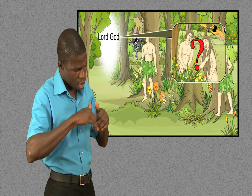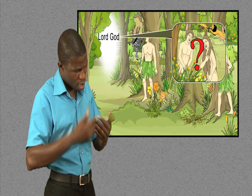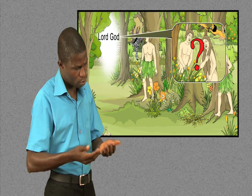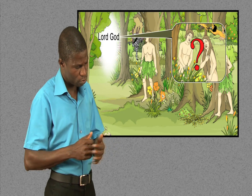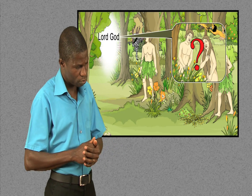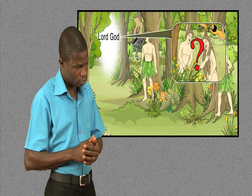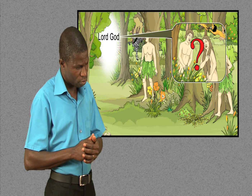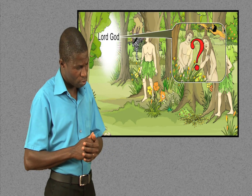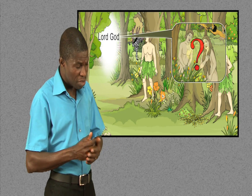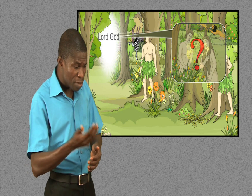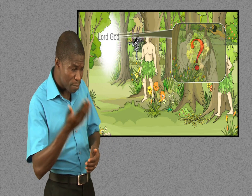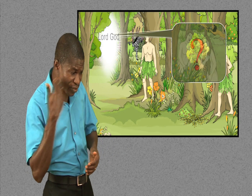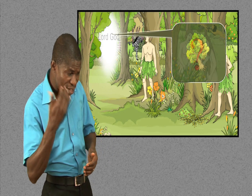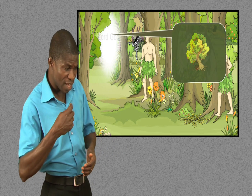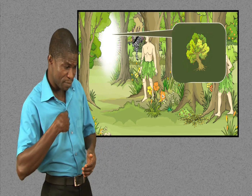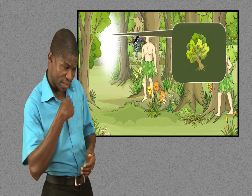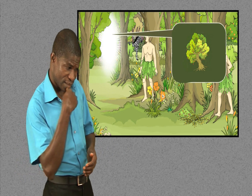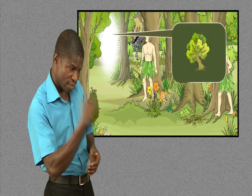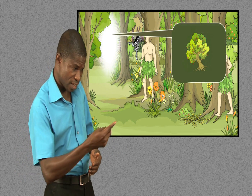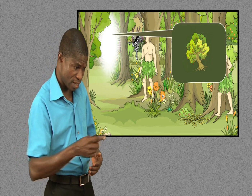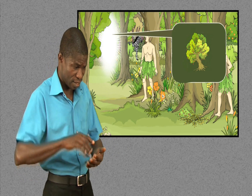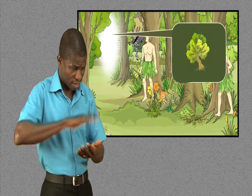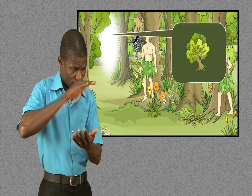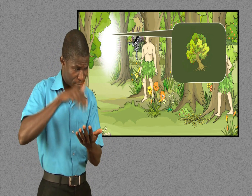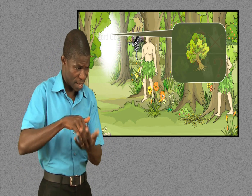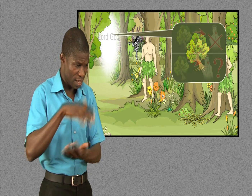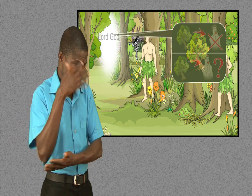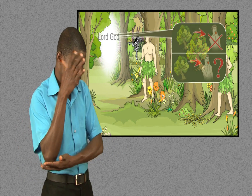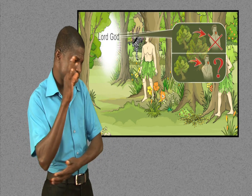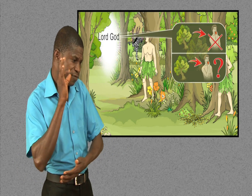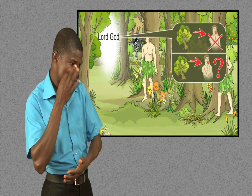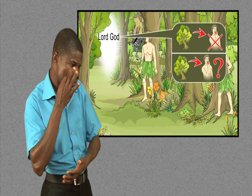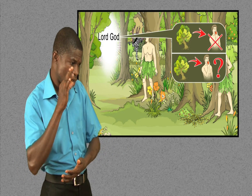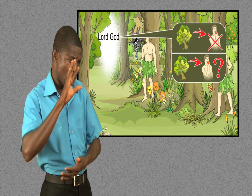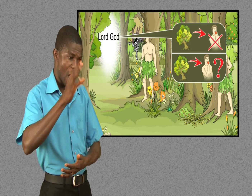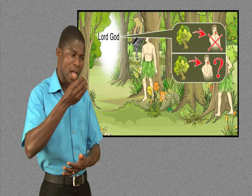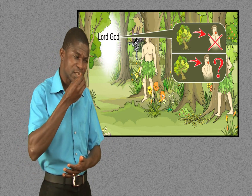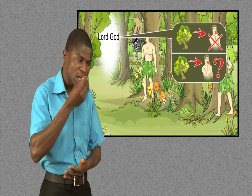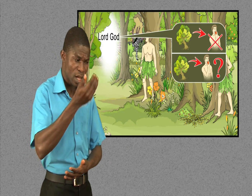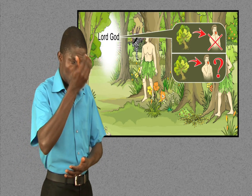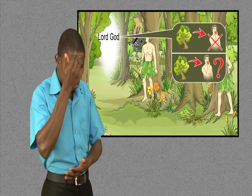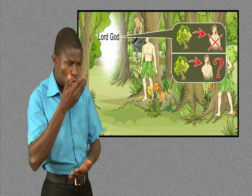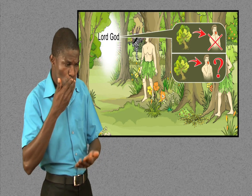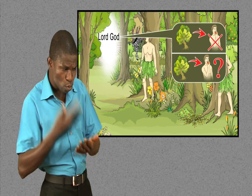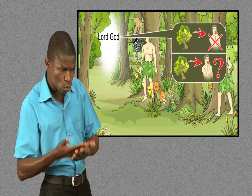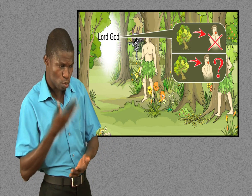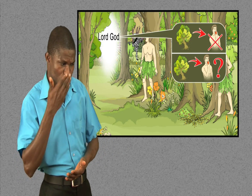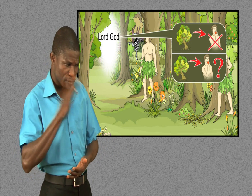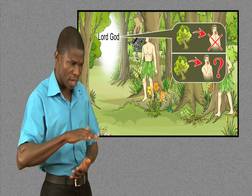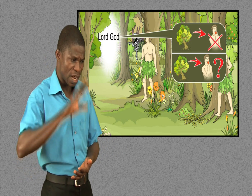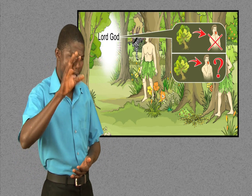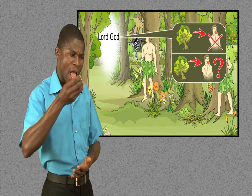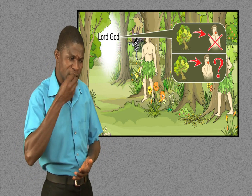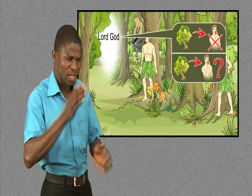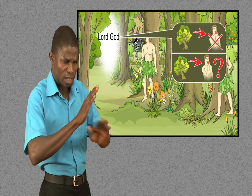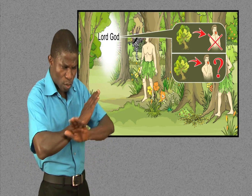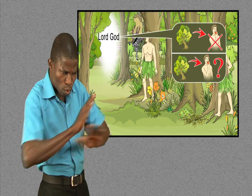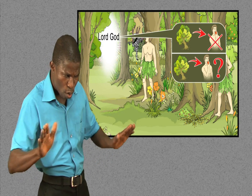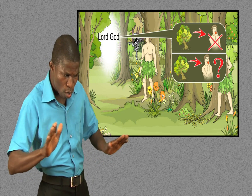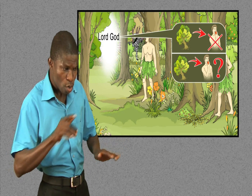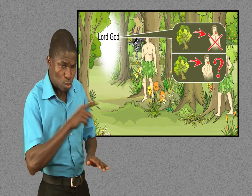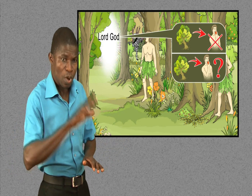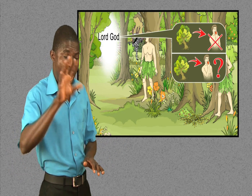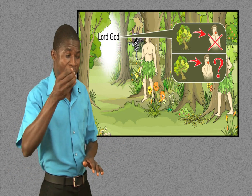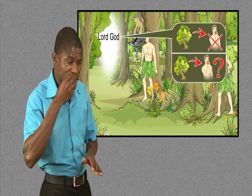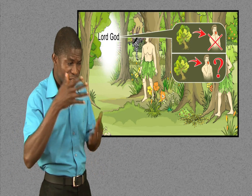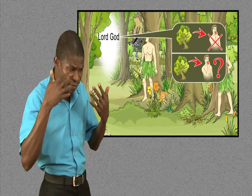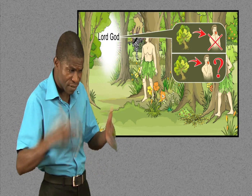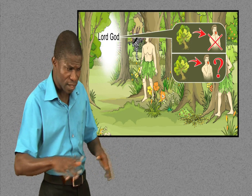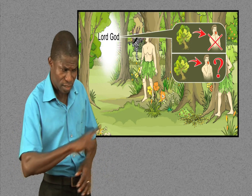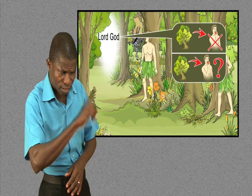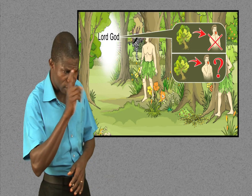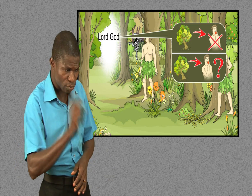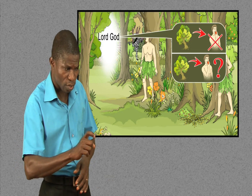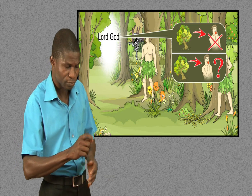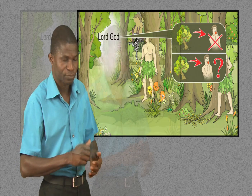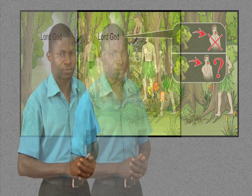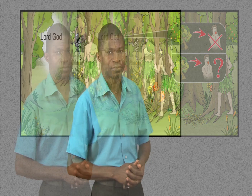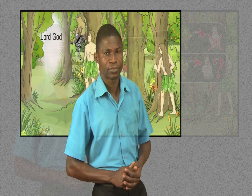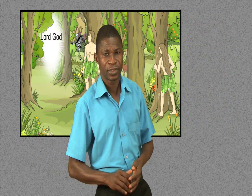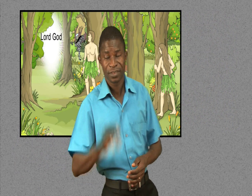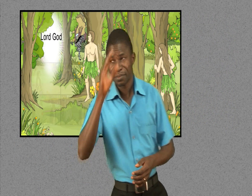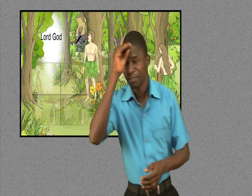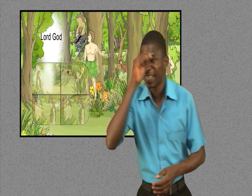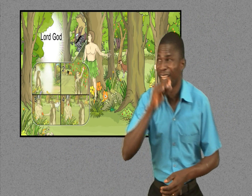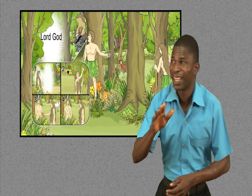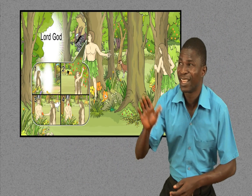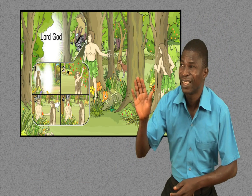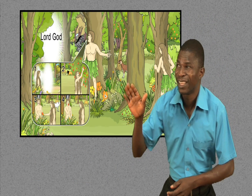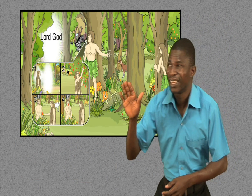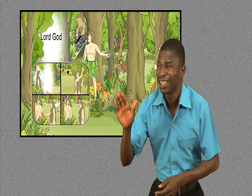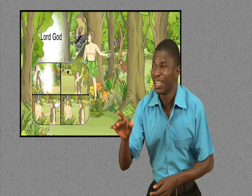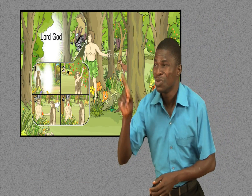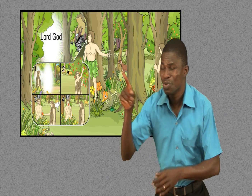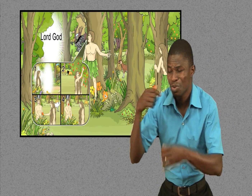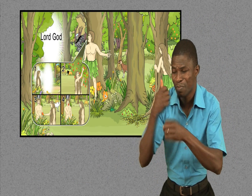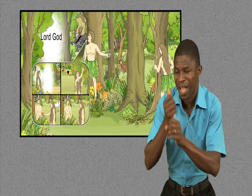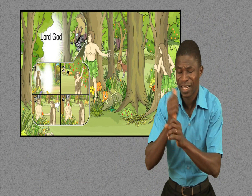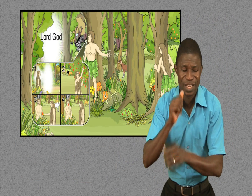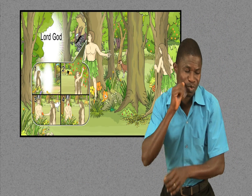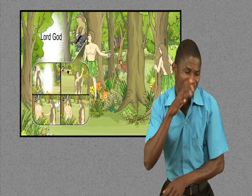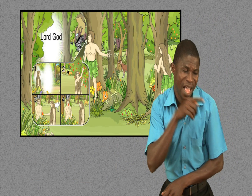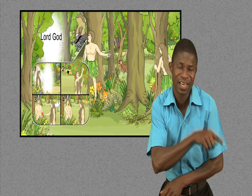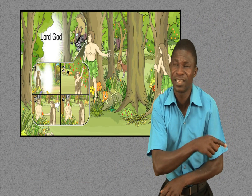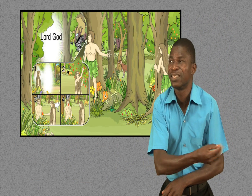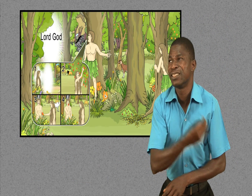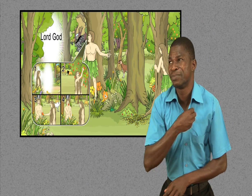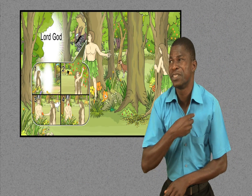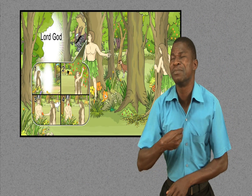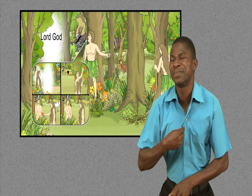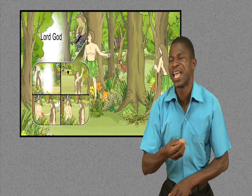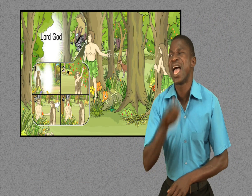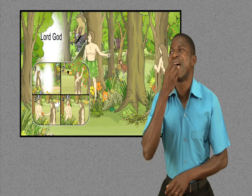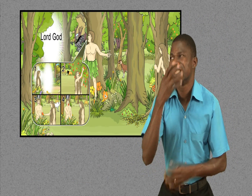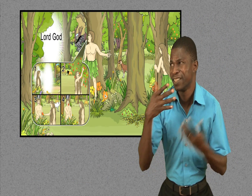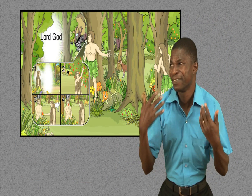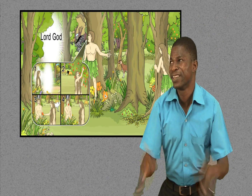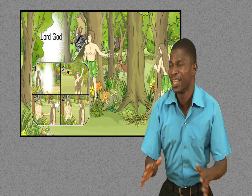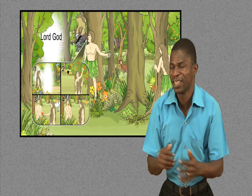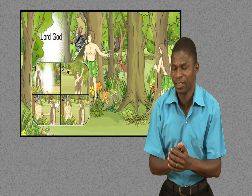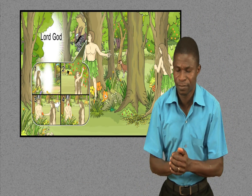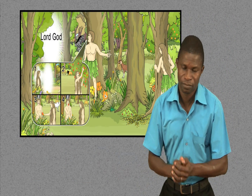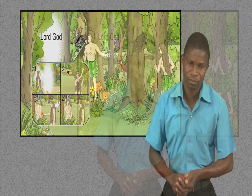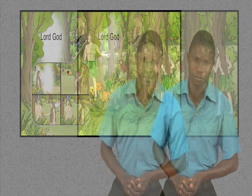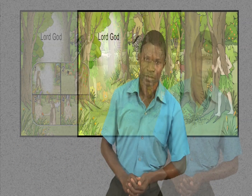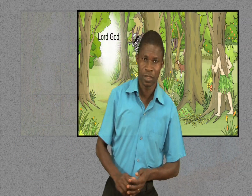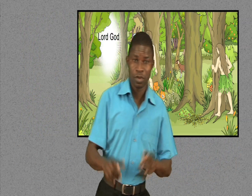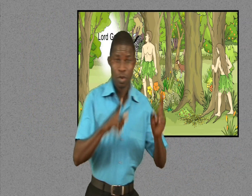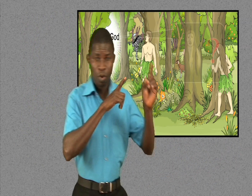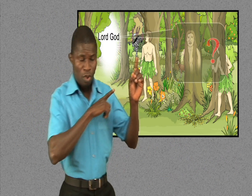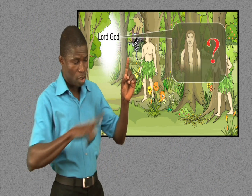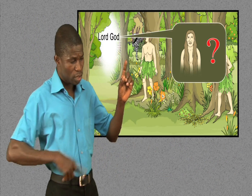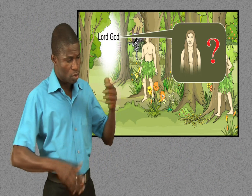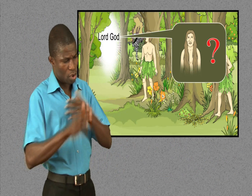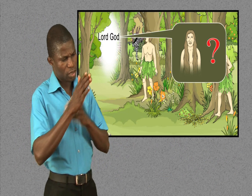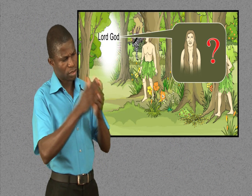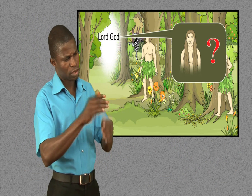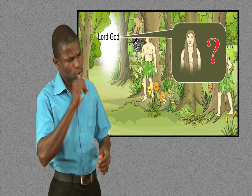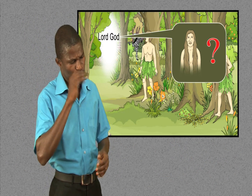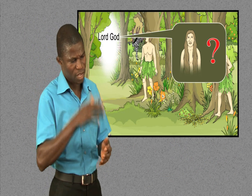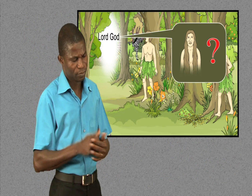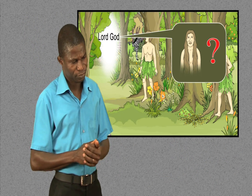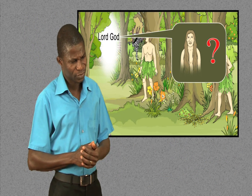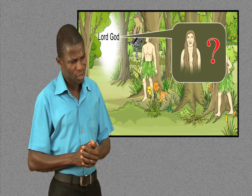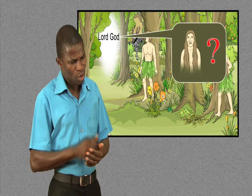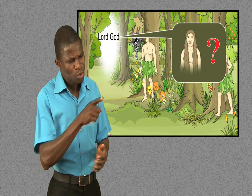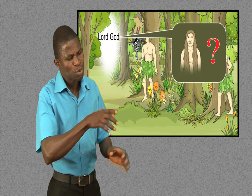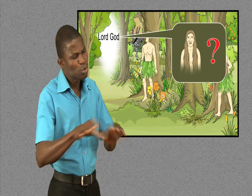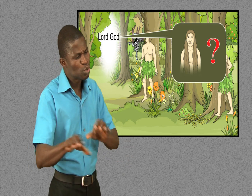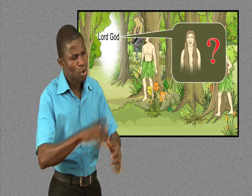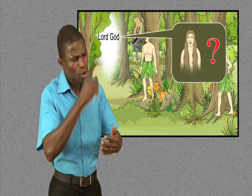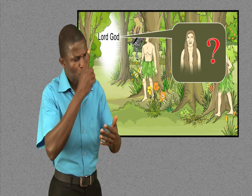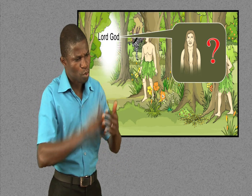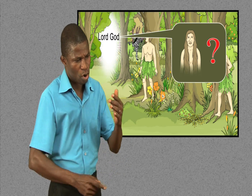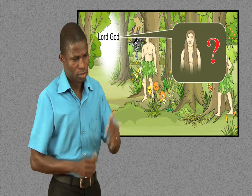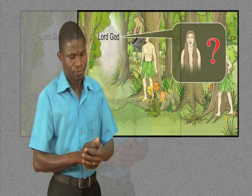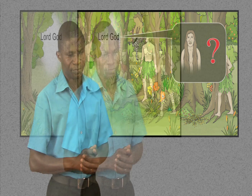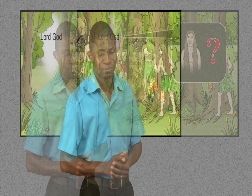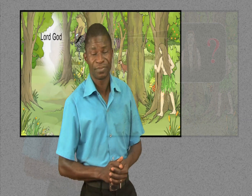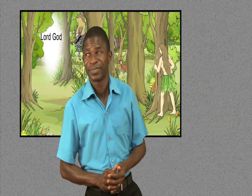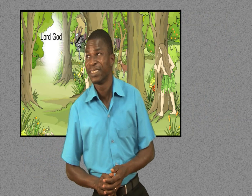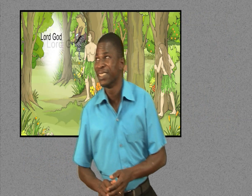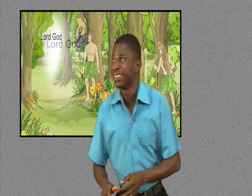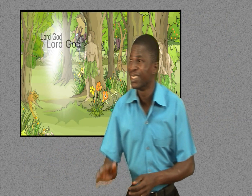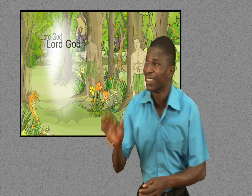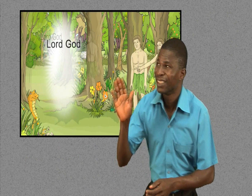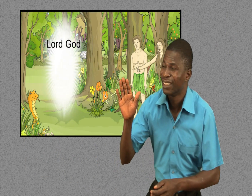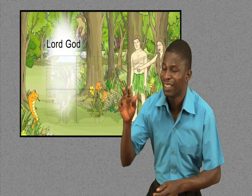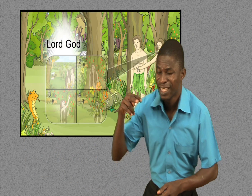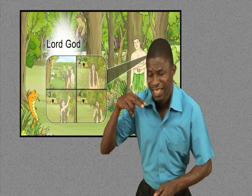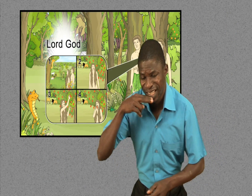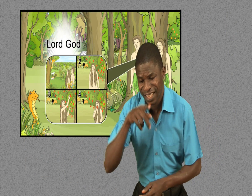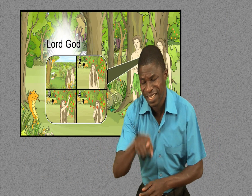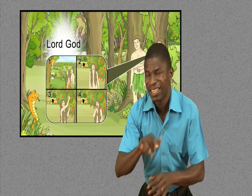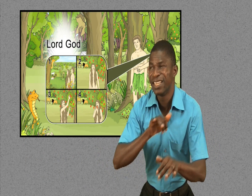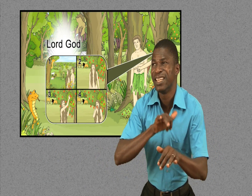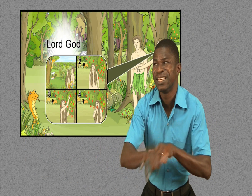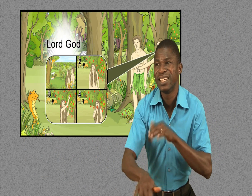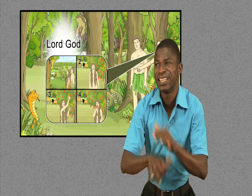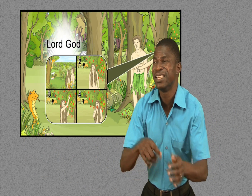“Have you eaten from the tree of which I commanded you not to eat?” And the man answered, “The woman whom You gave me, she gave me fruit from the tree, and I ate it.” Then the LORD God said to the woman, “What is this you have done?”